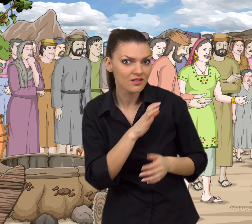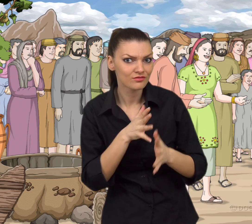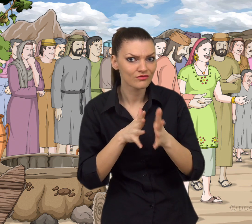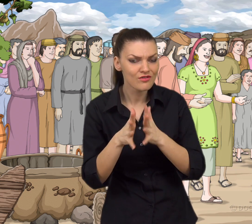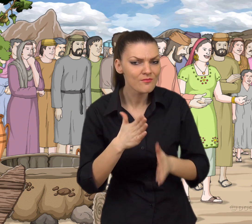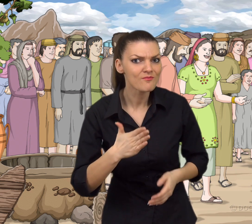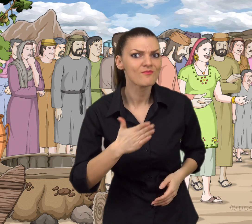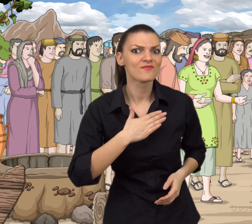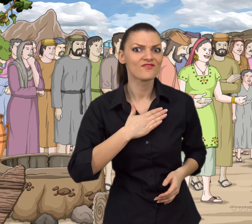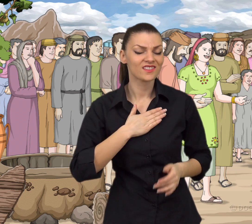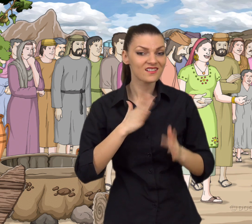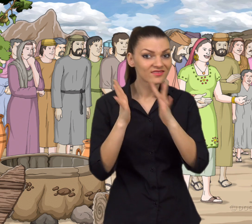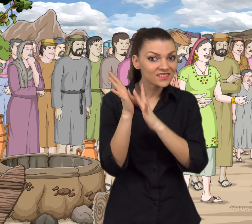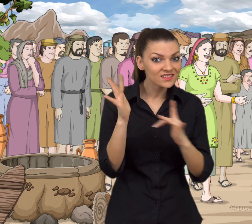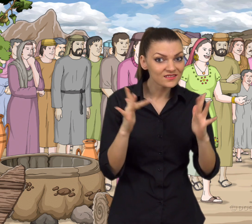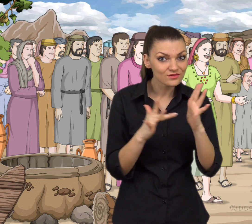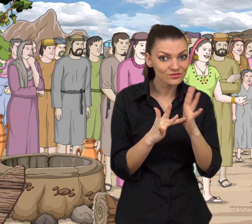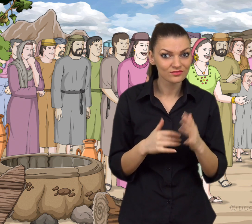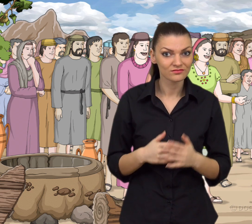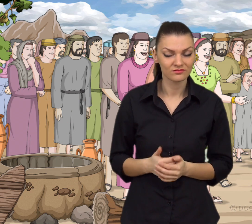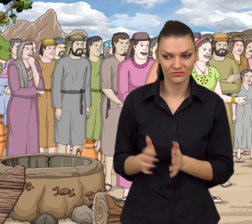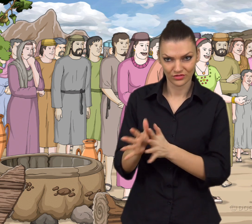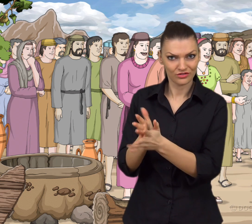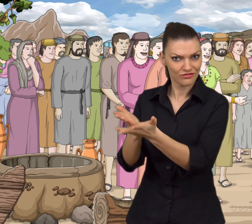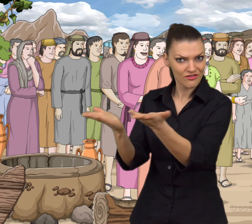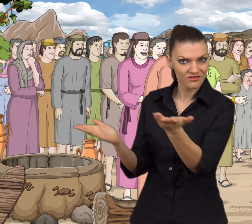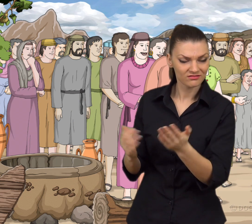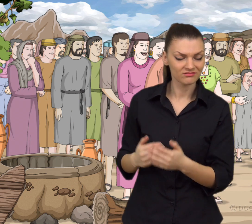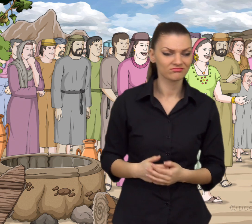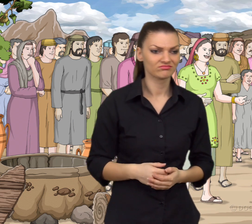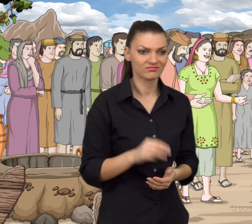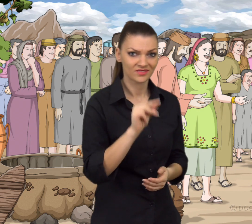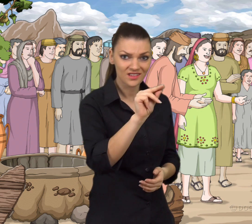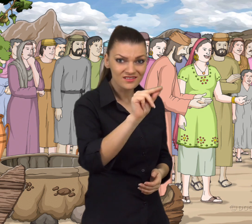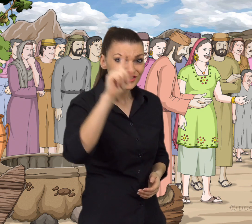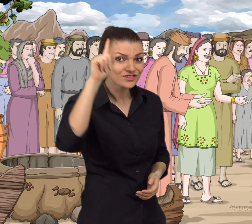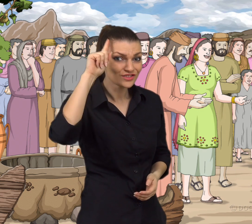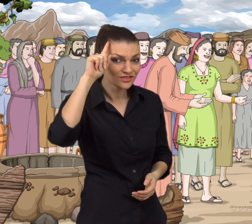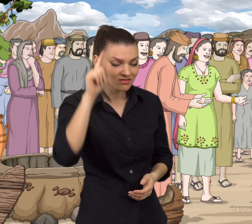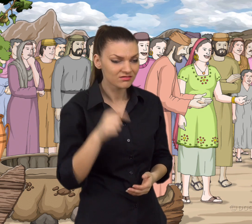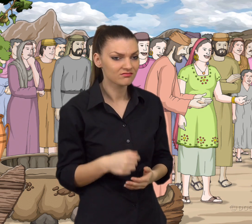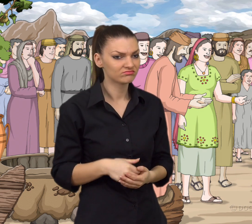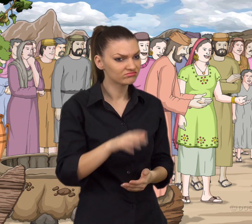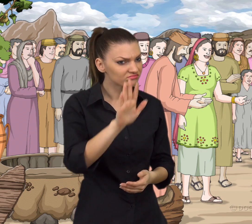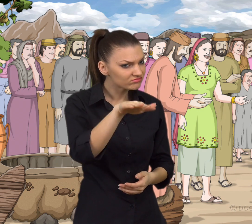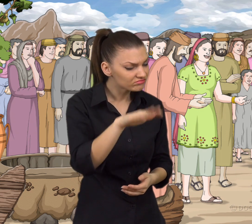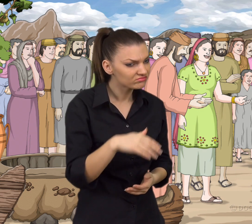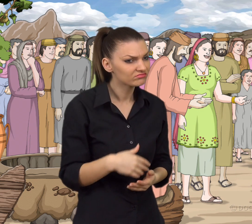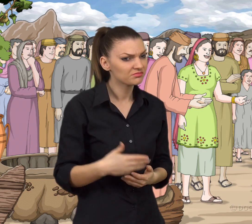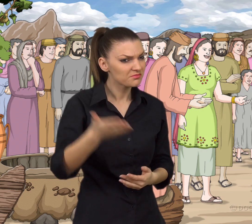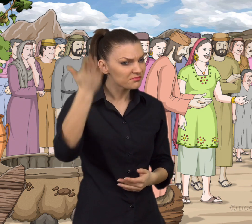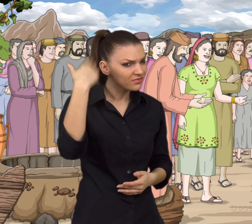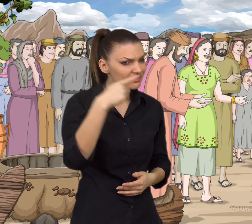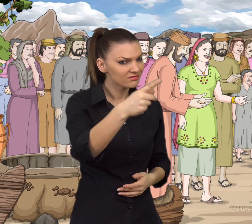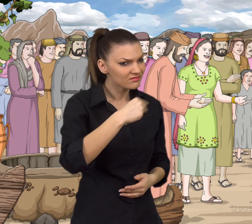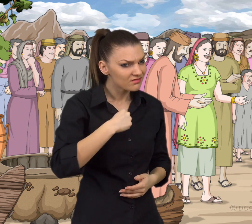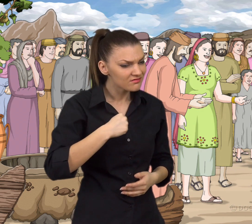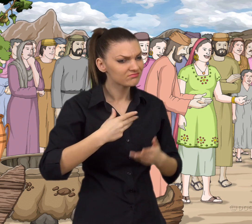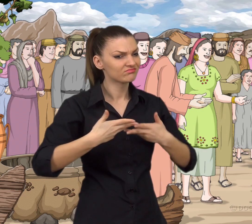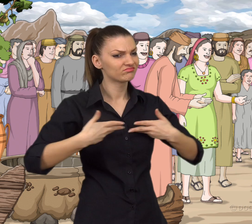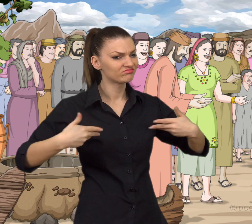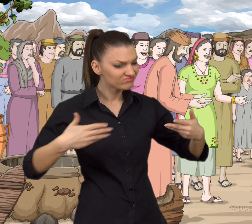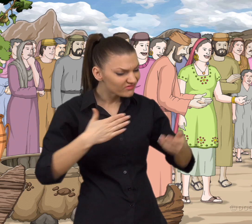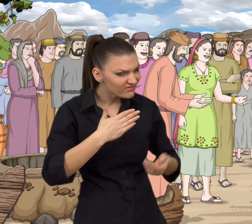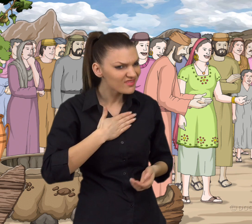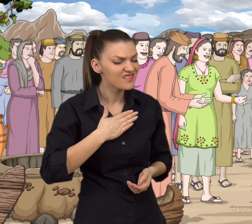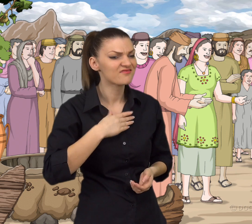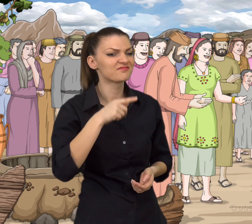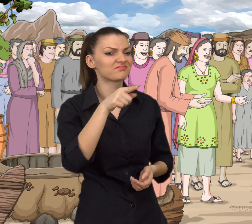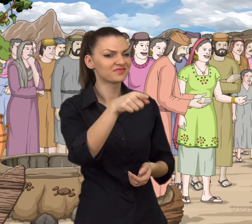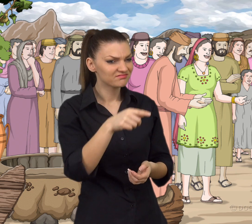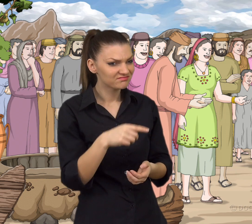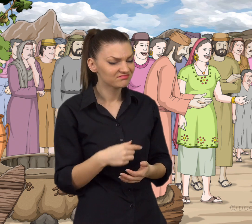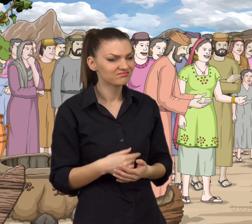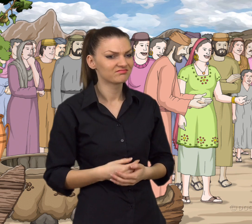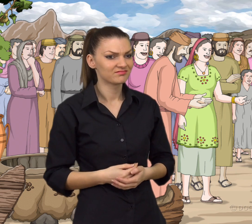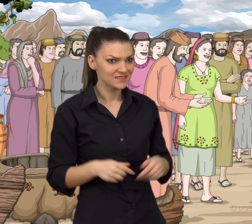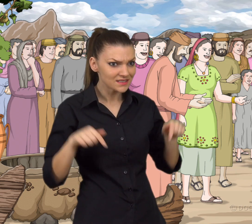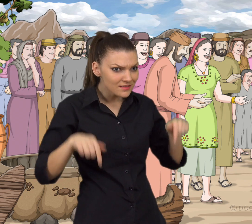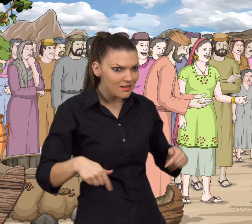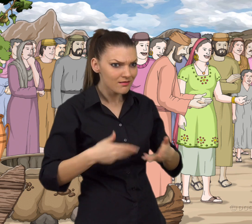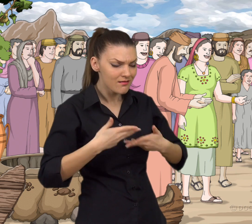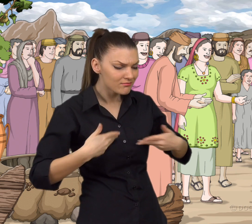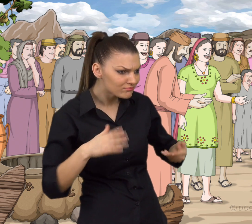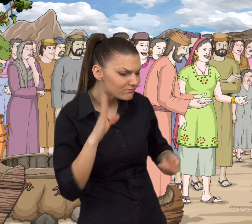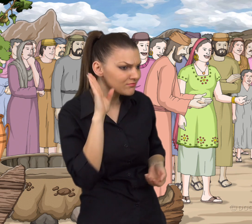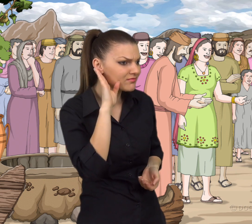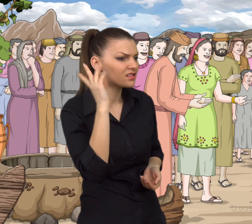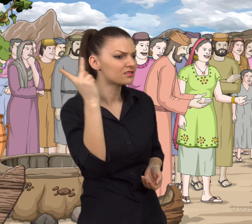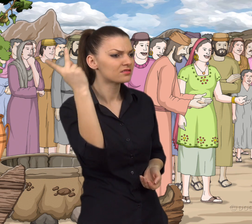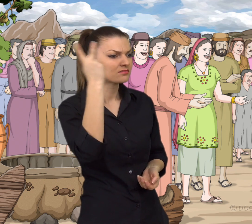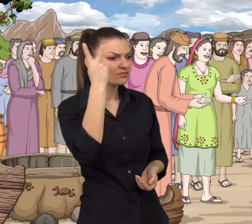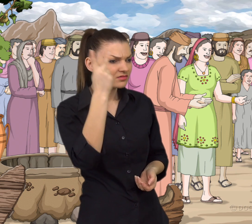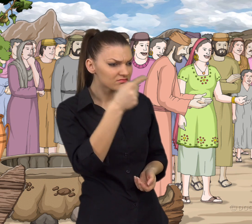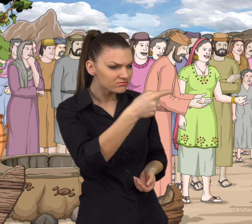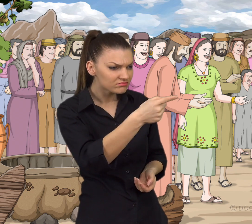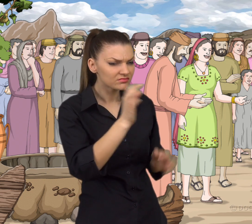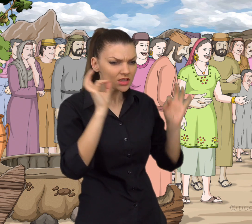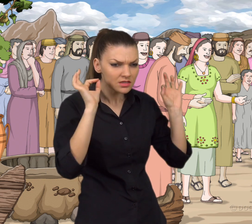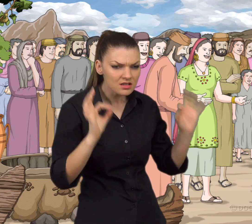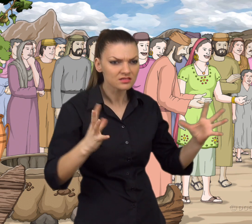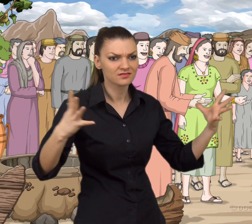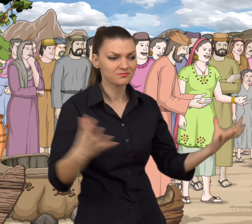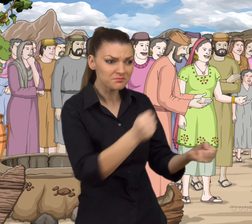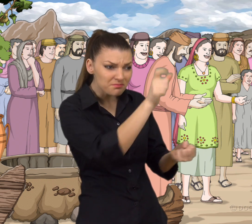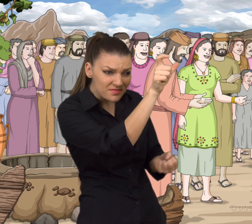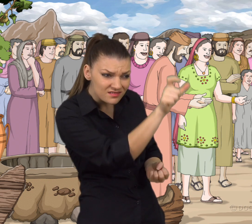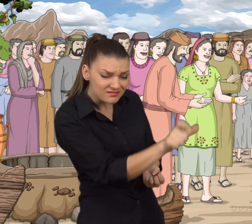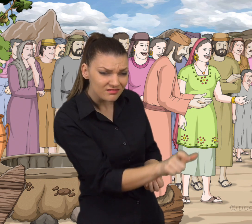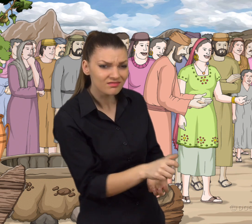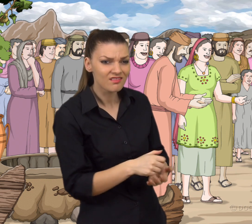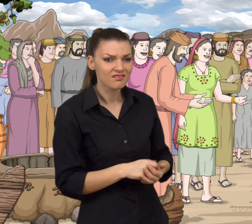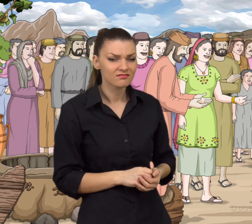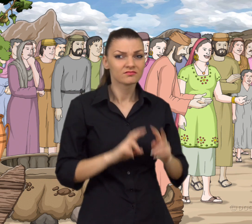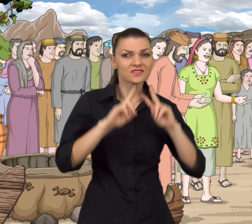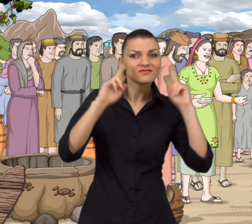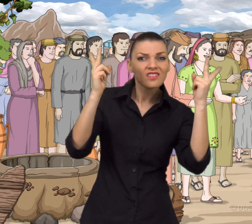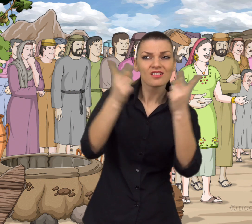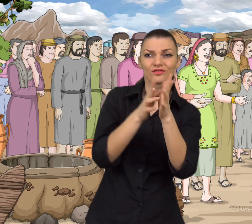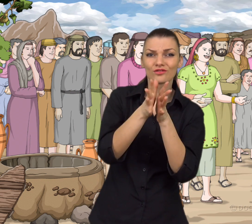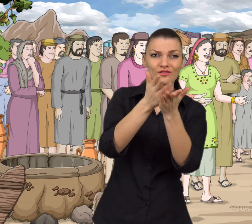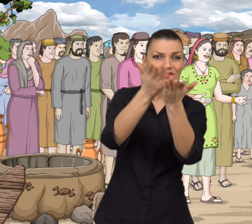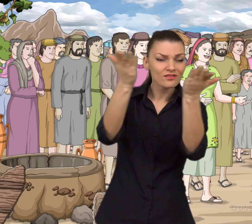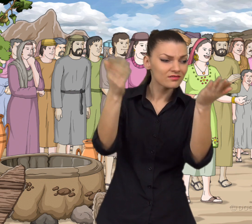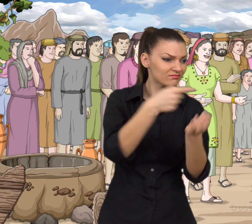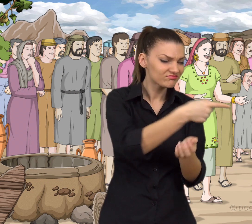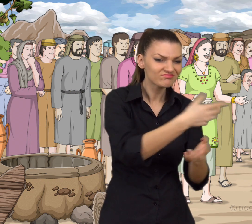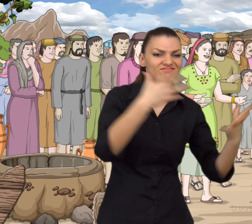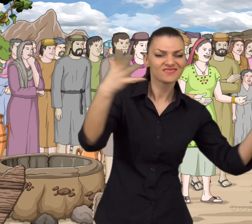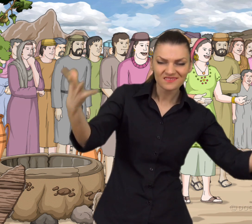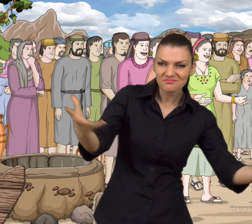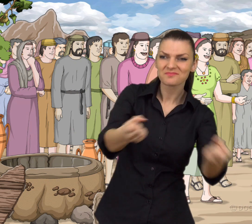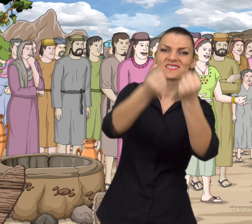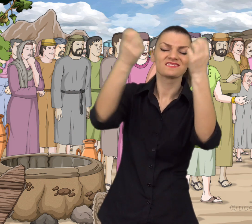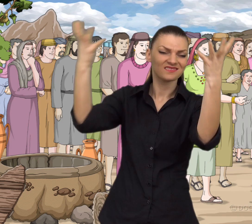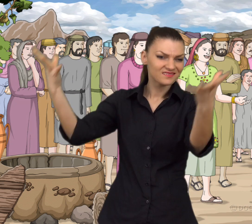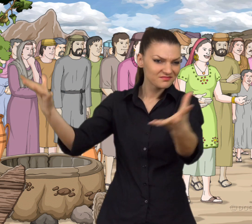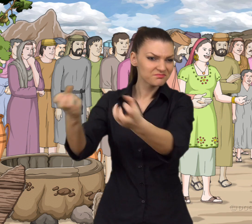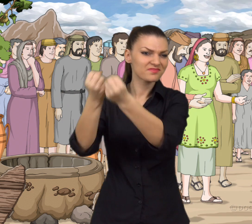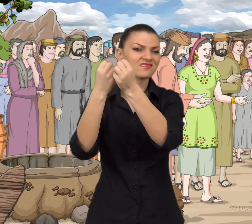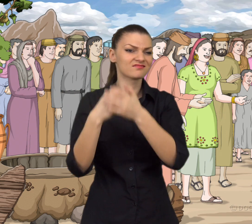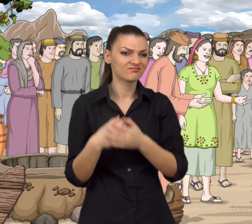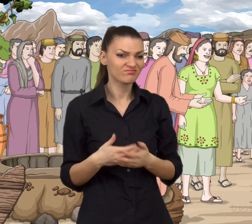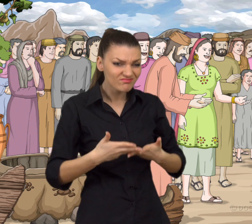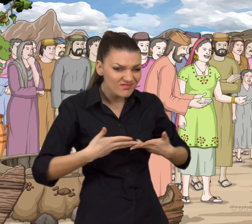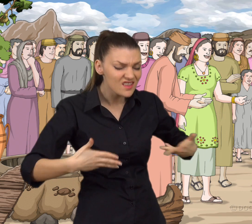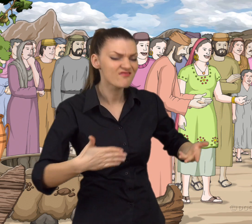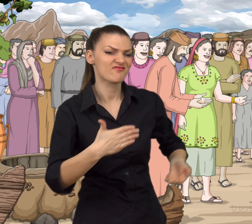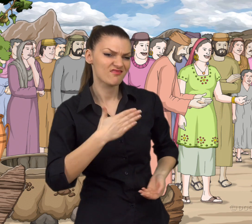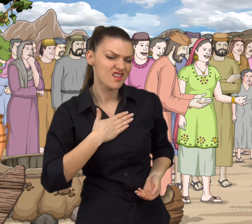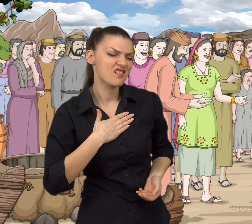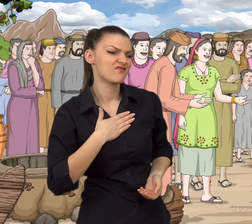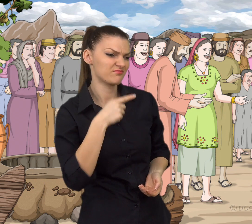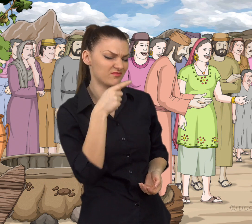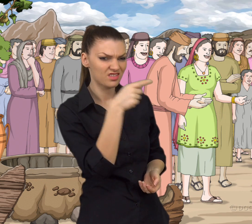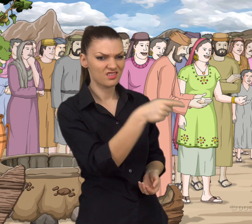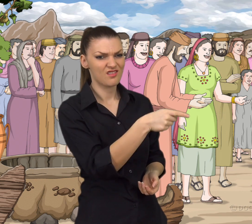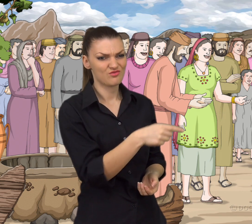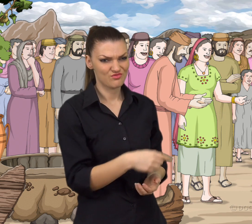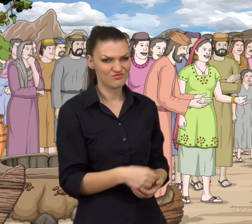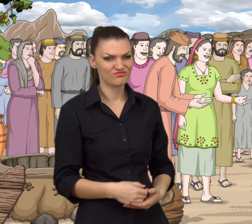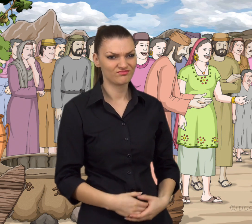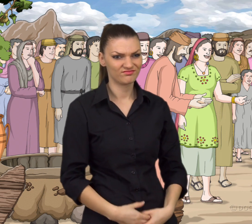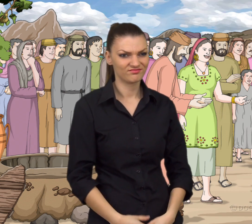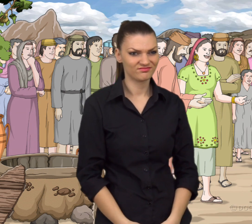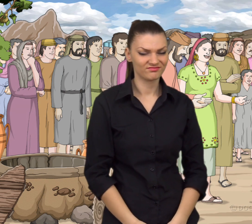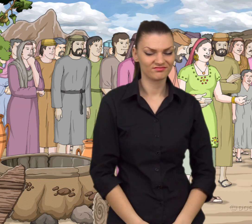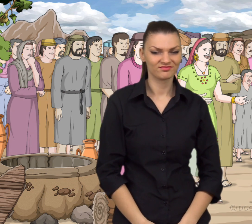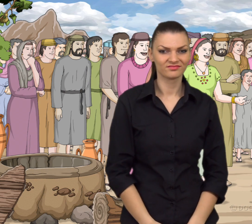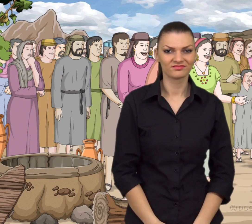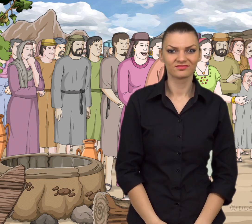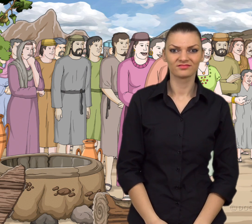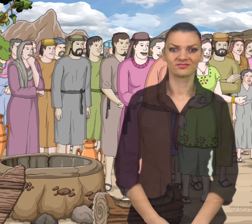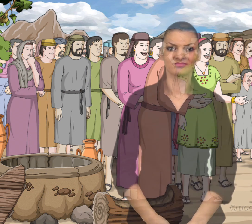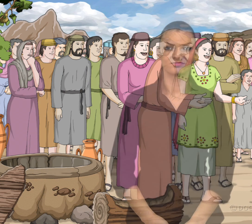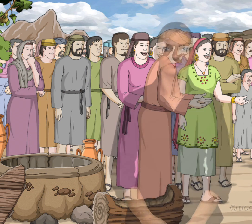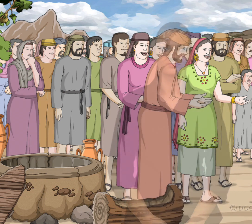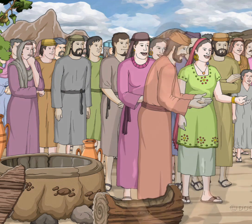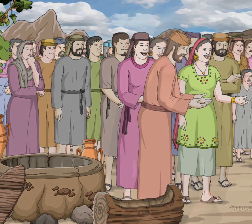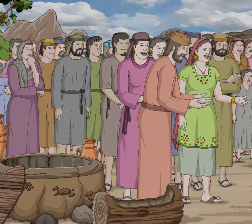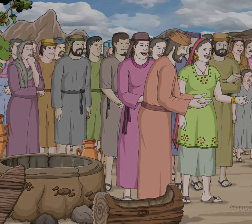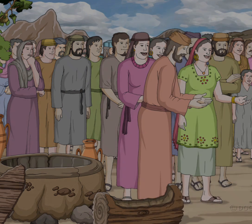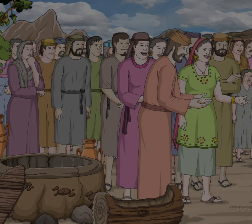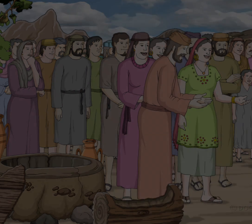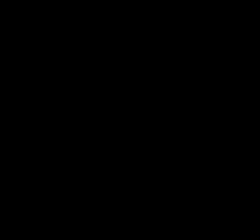They said to the woman, “We now believe not only because of your words; we have heard for ourselves, and we know that this man truly is the Savior of the world.”